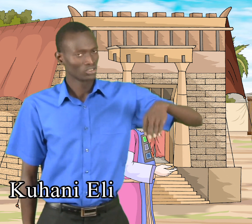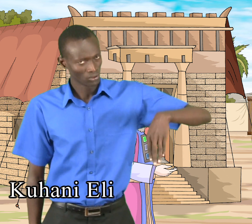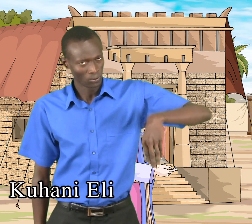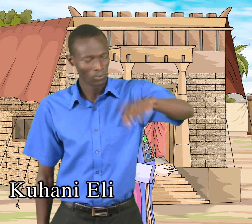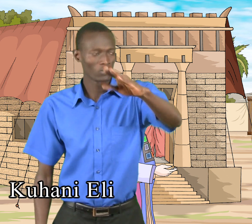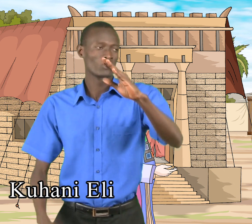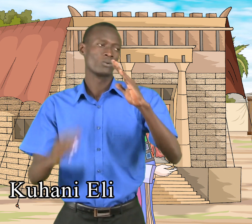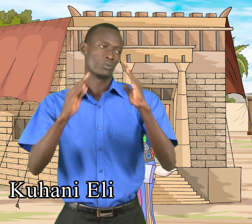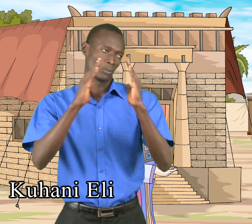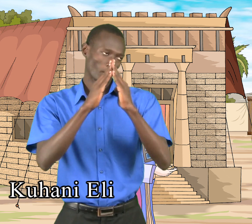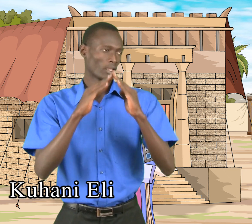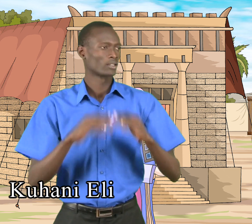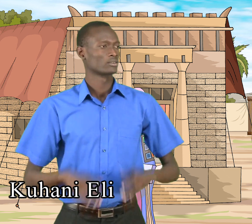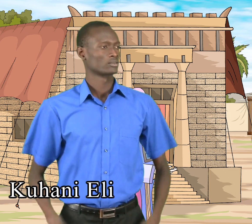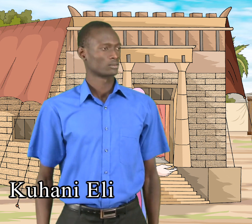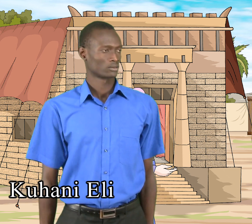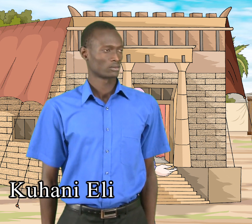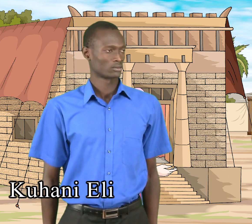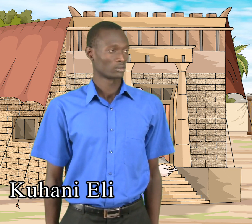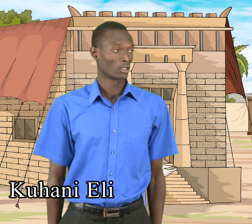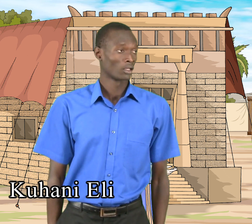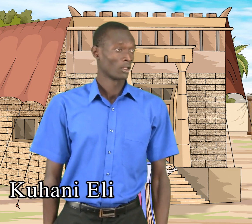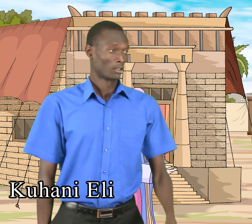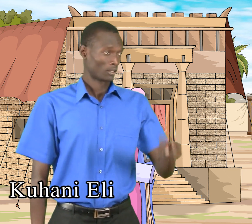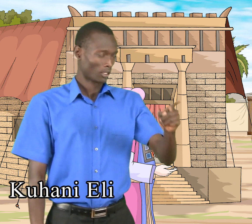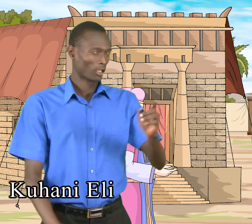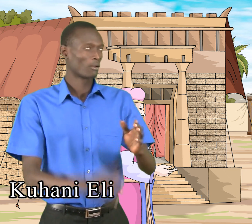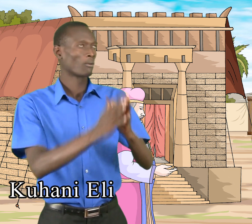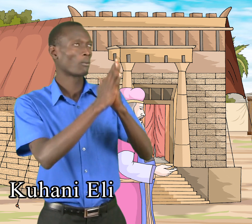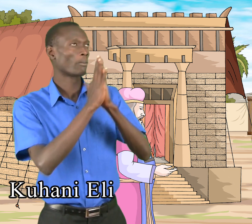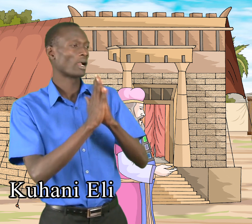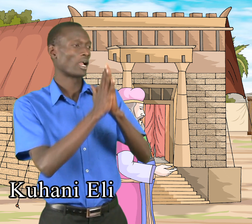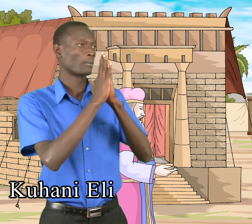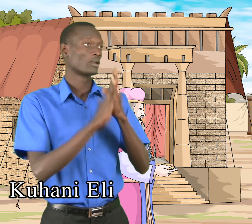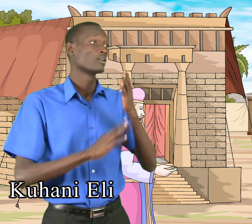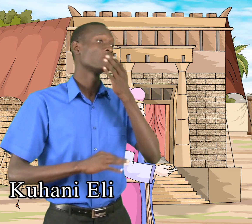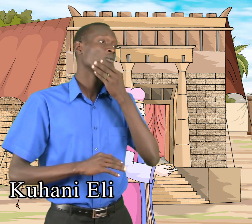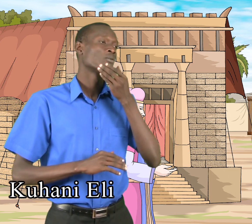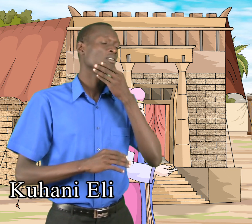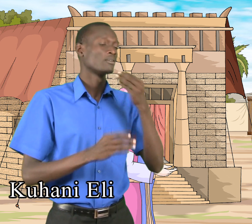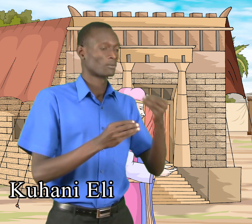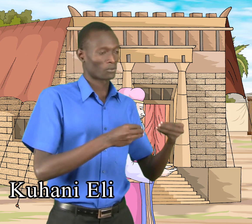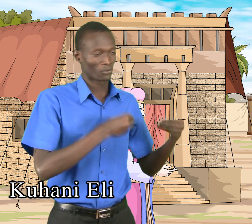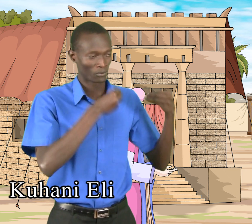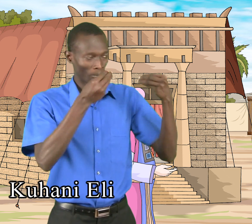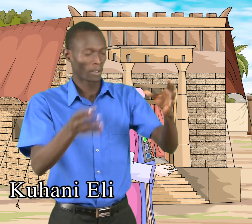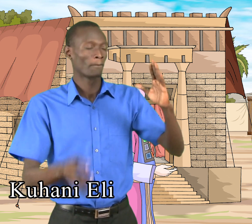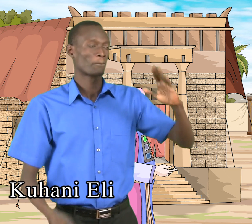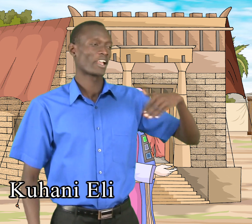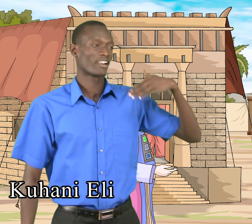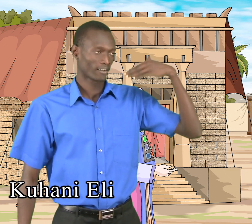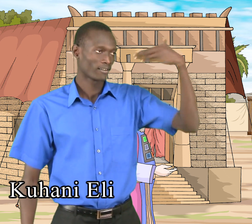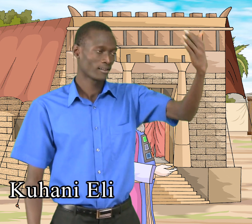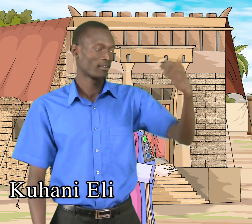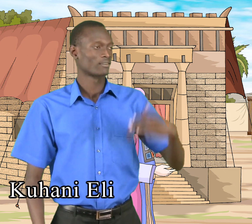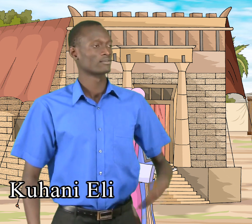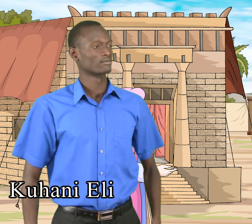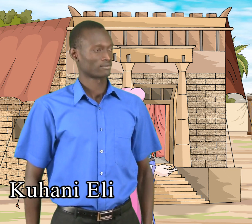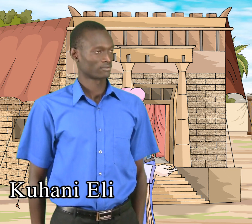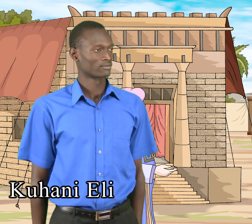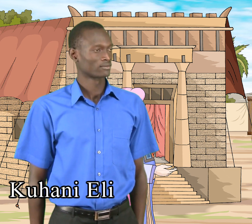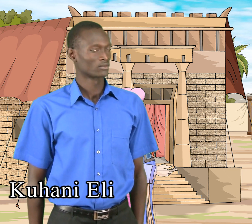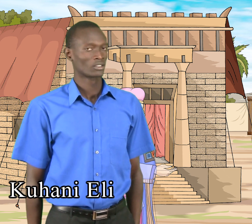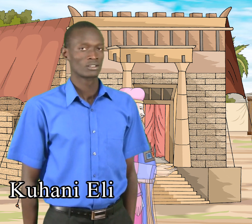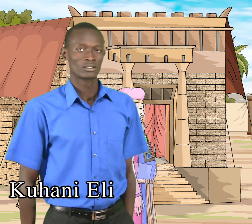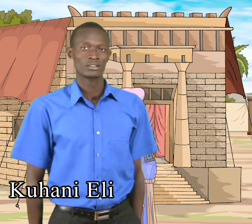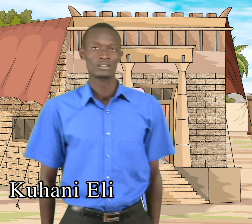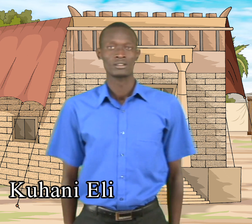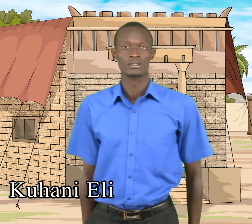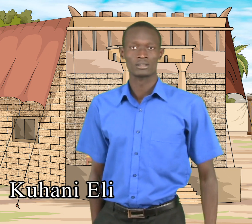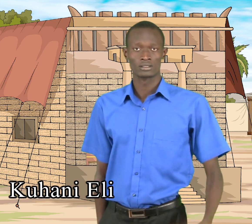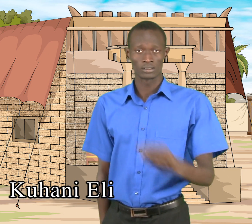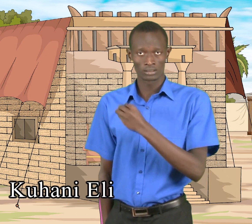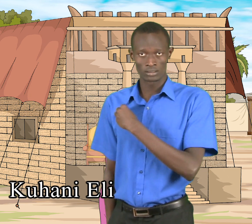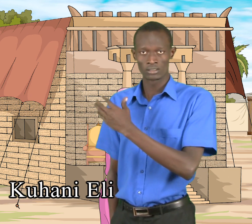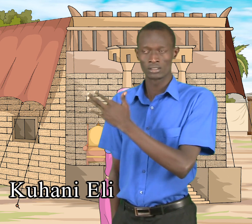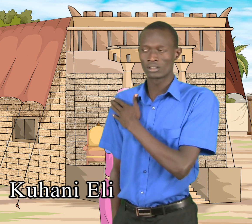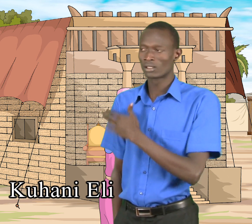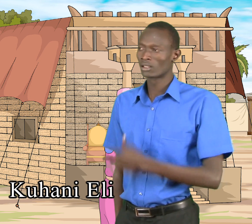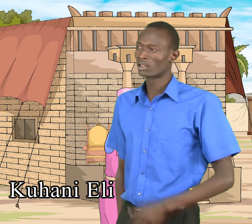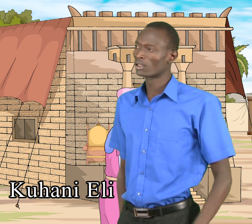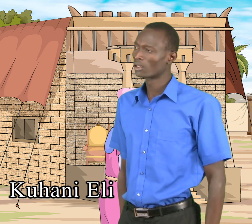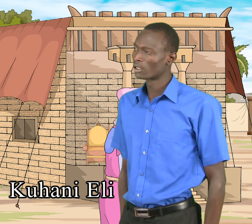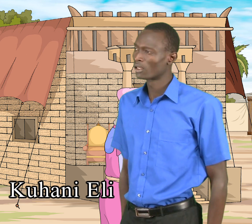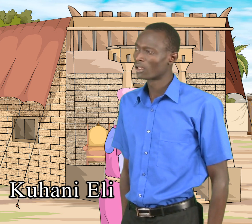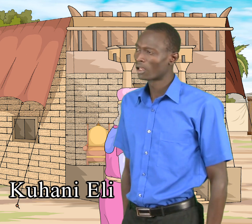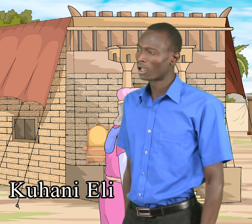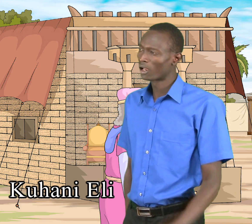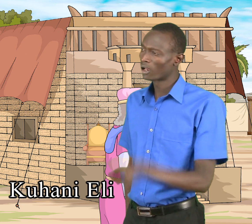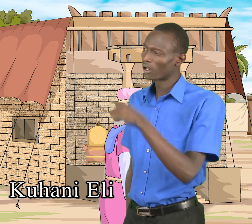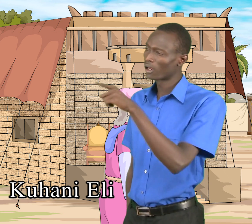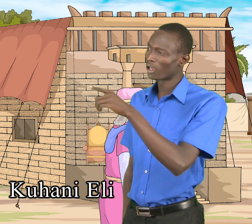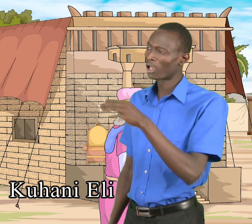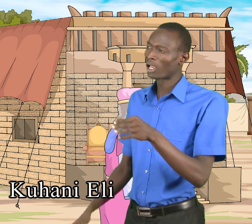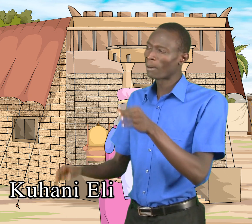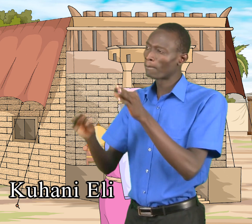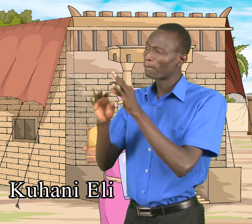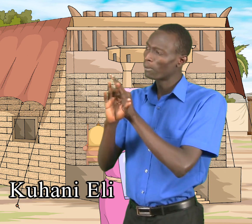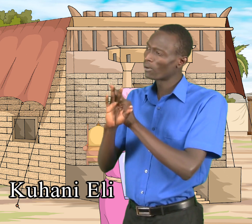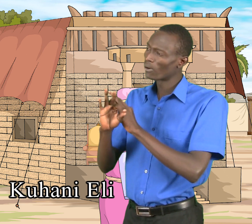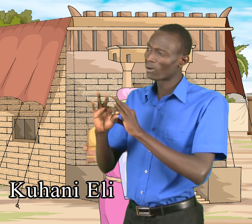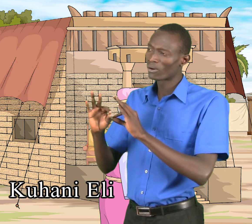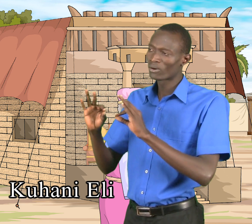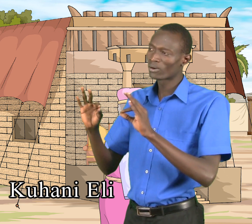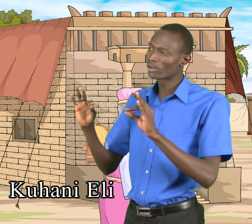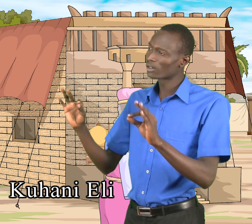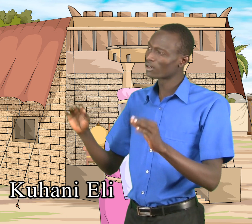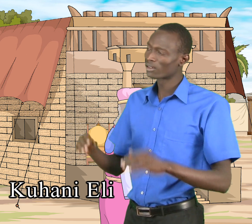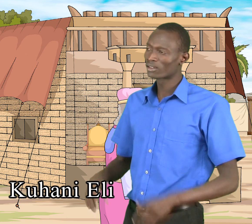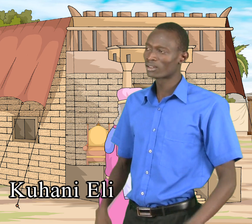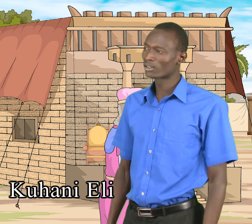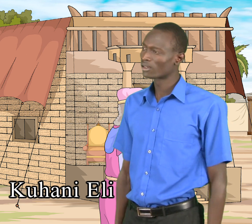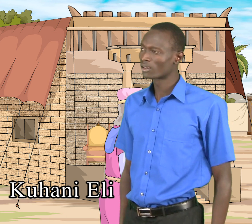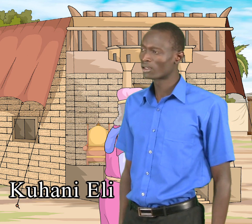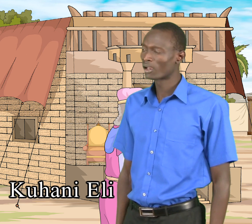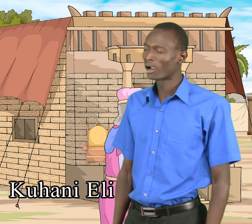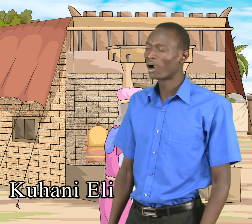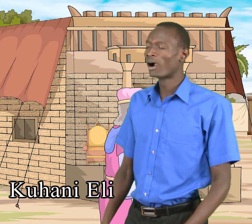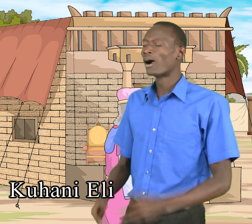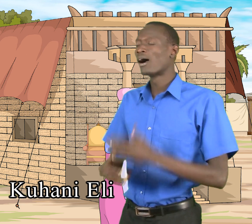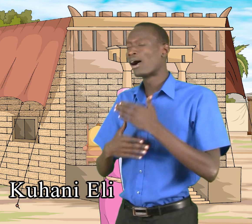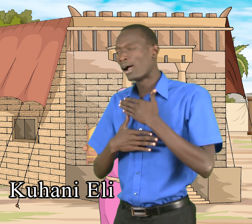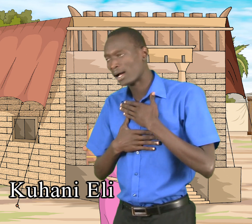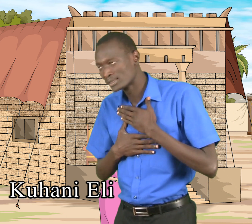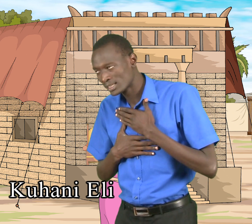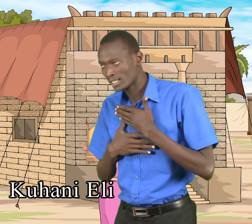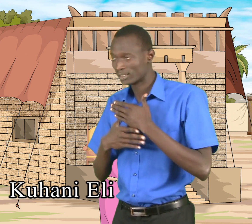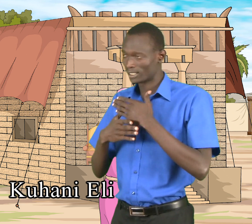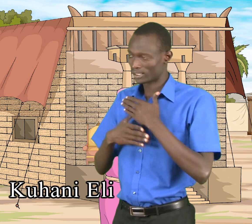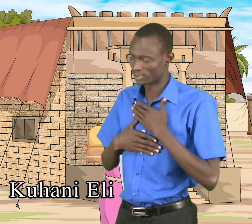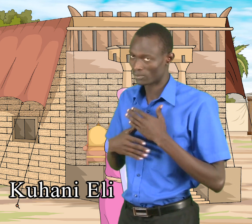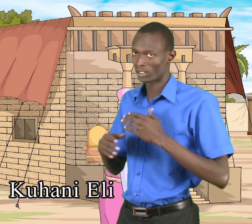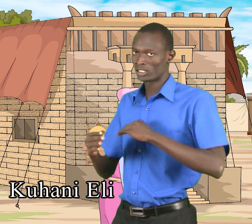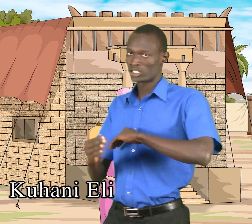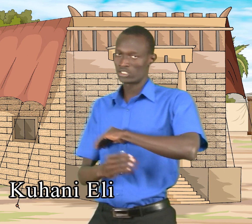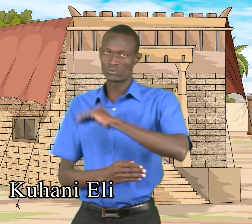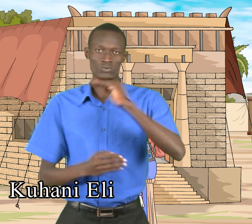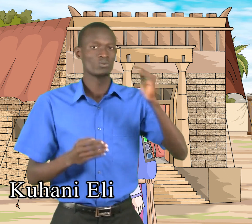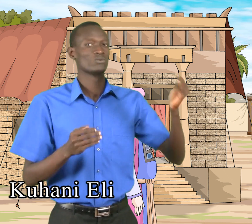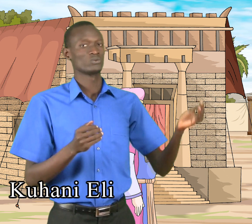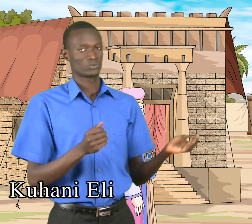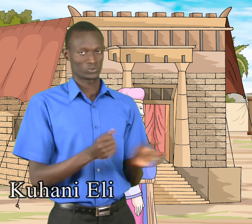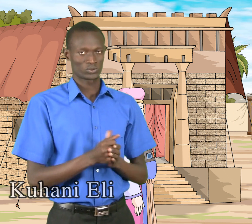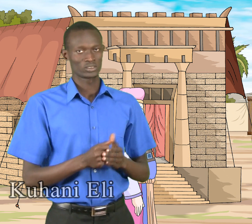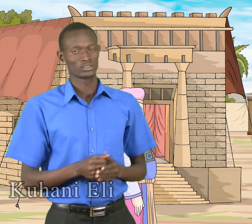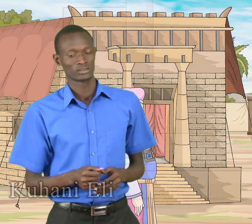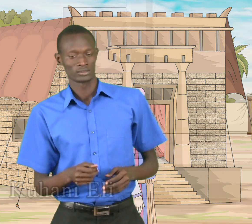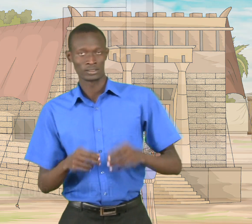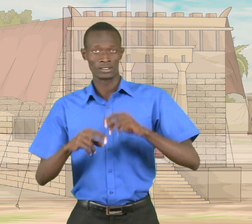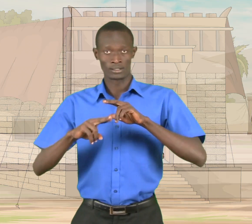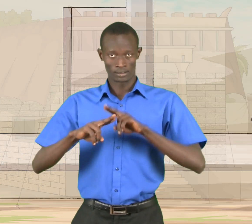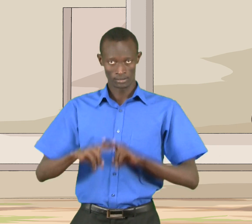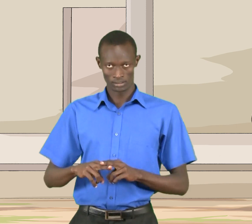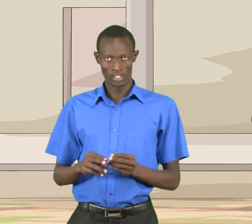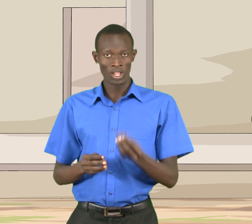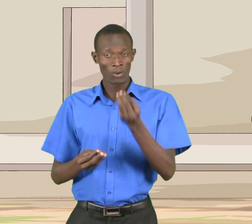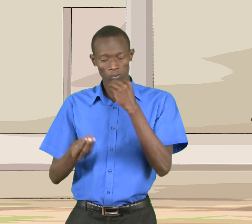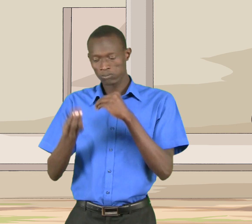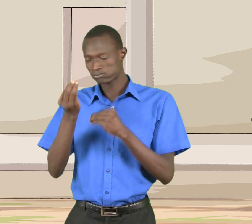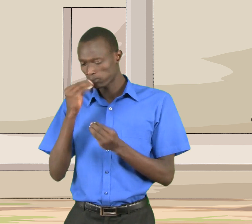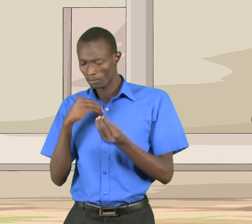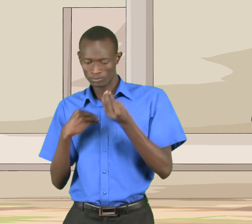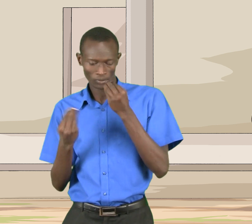“Go in peace,” Eli replied, “and may the God of Israel grant the petition you have asked of Him.” “May your maidservant find favor with you,” said Hannah.